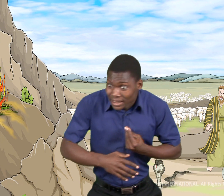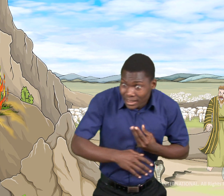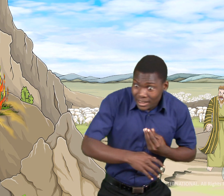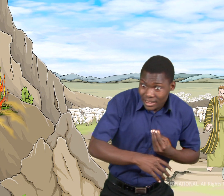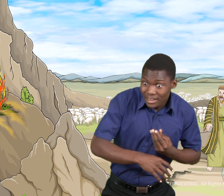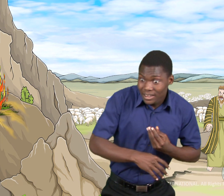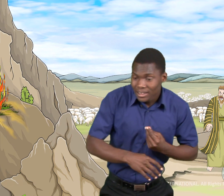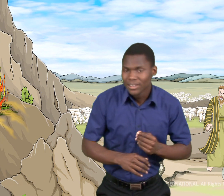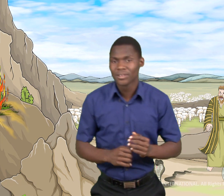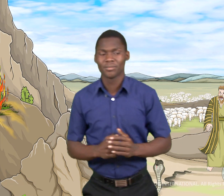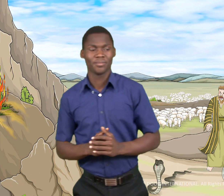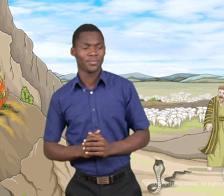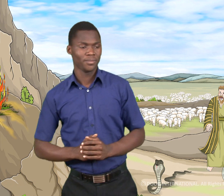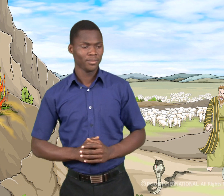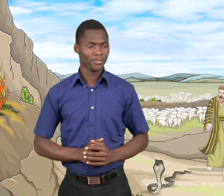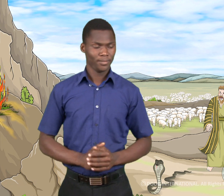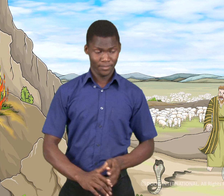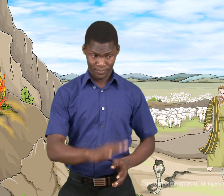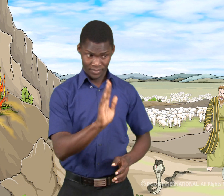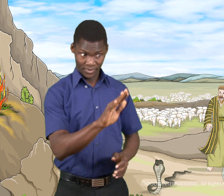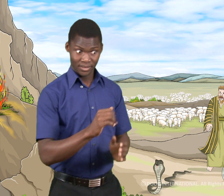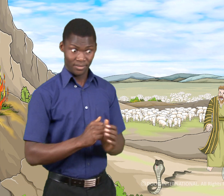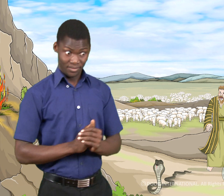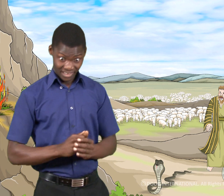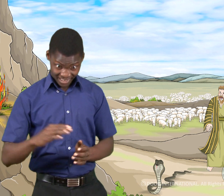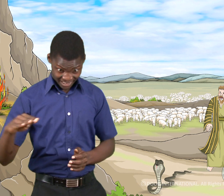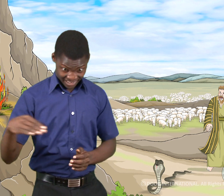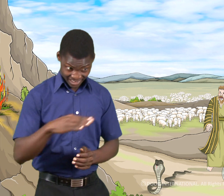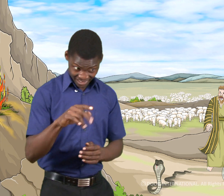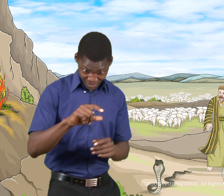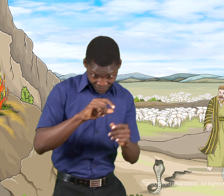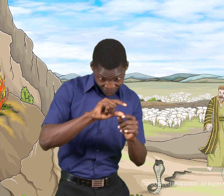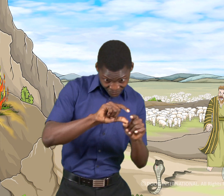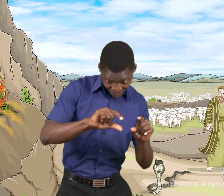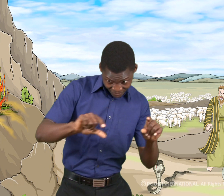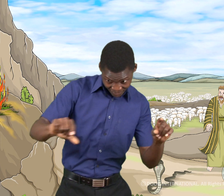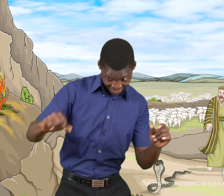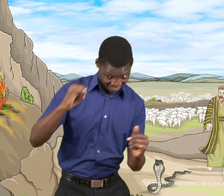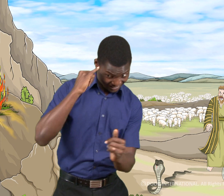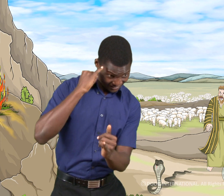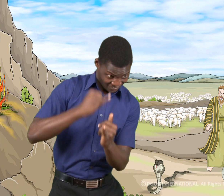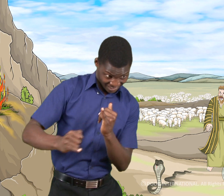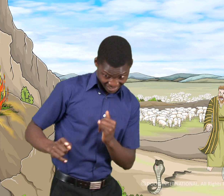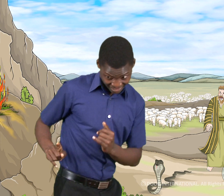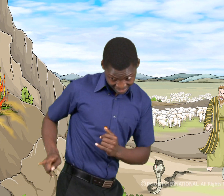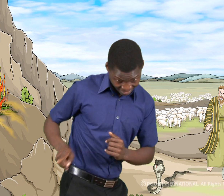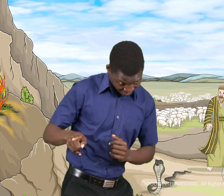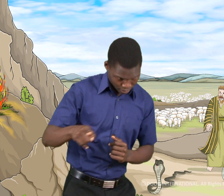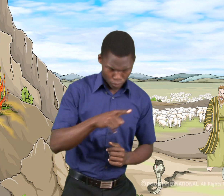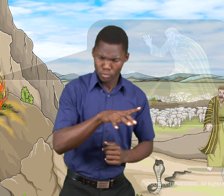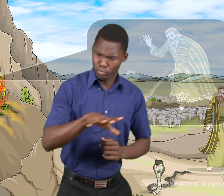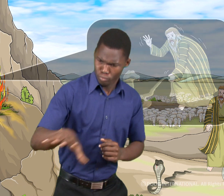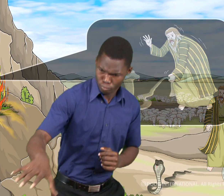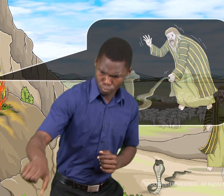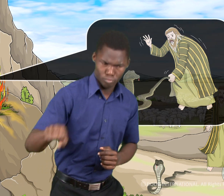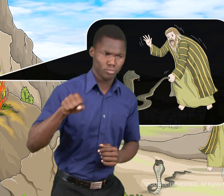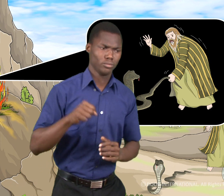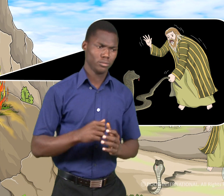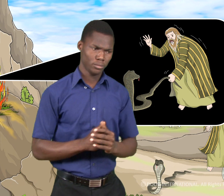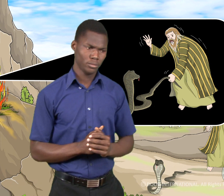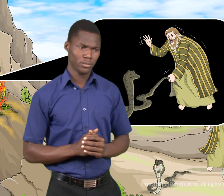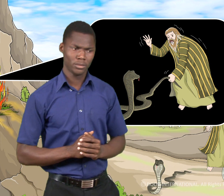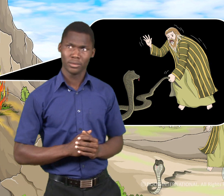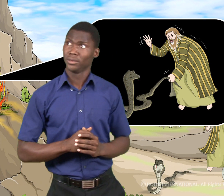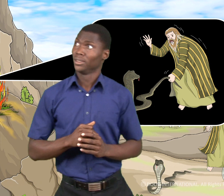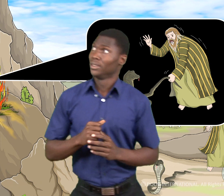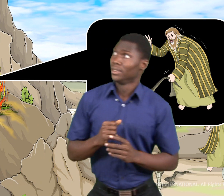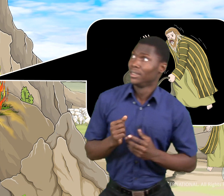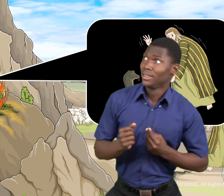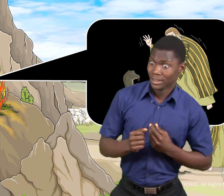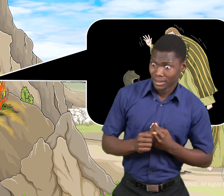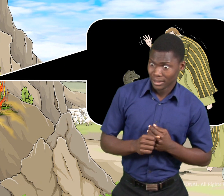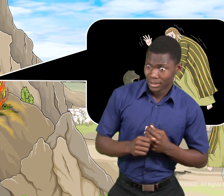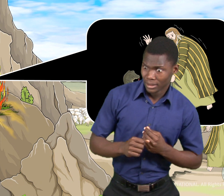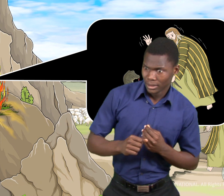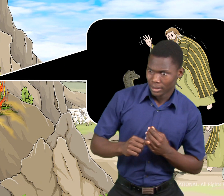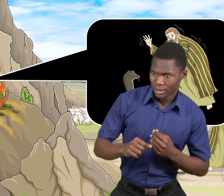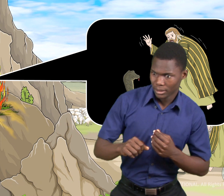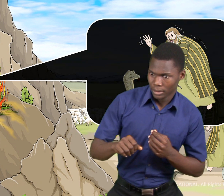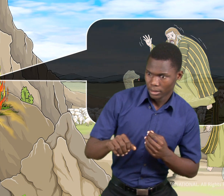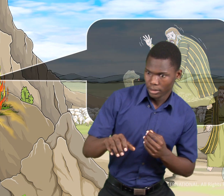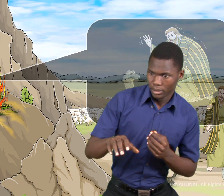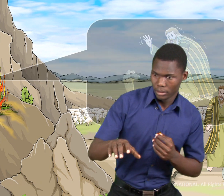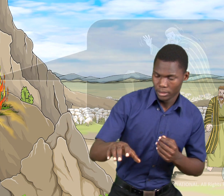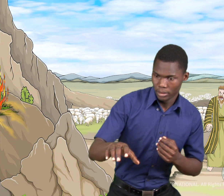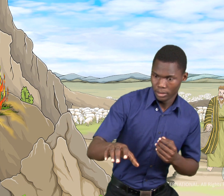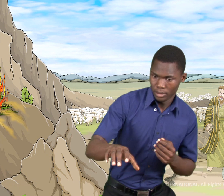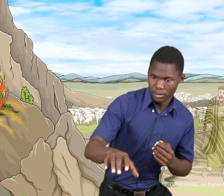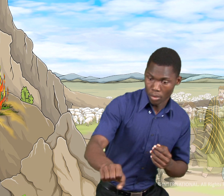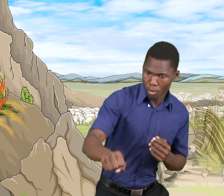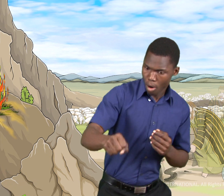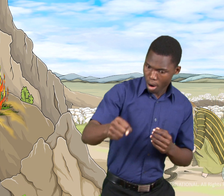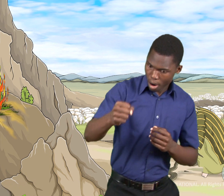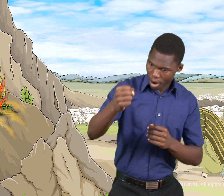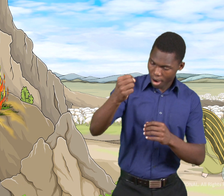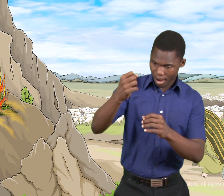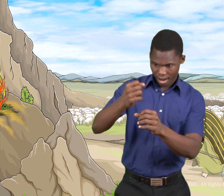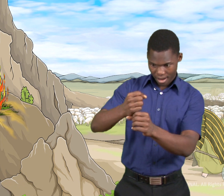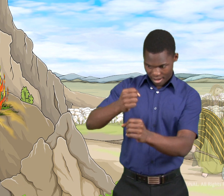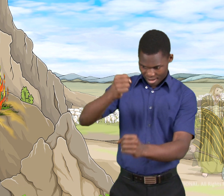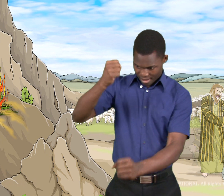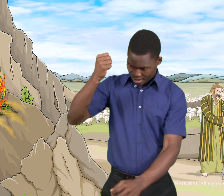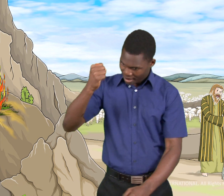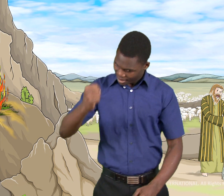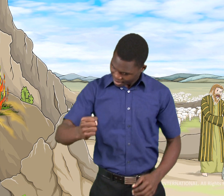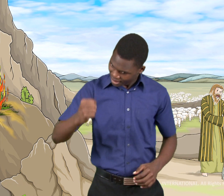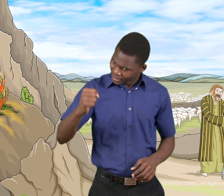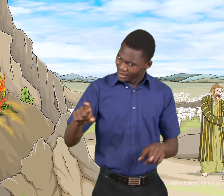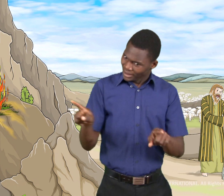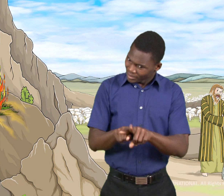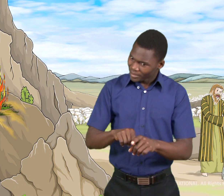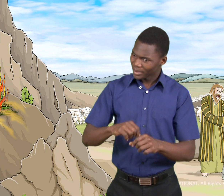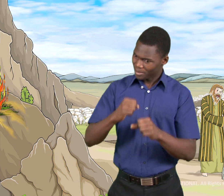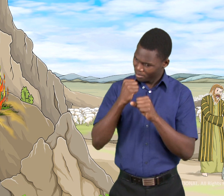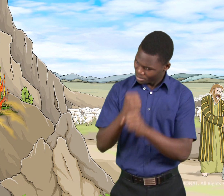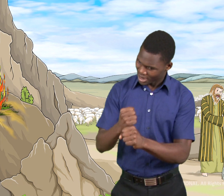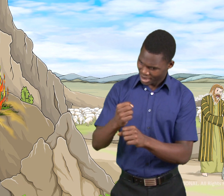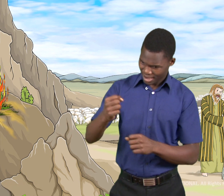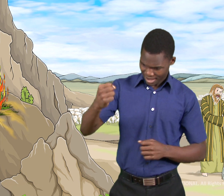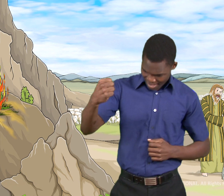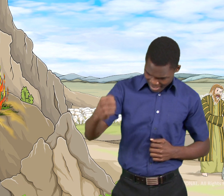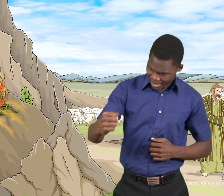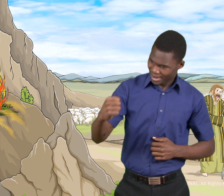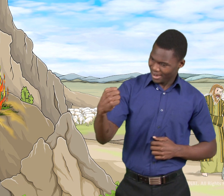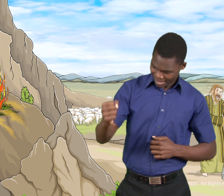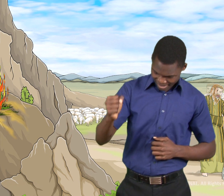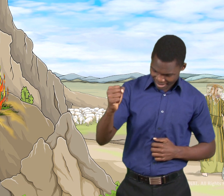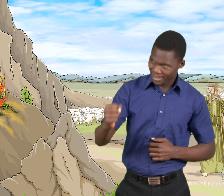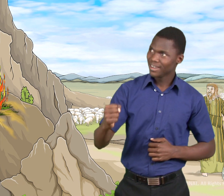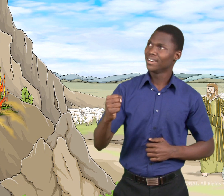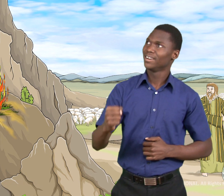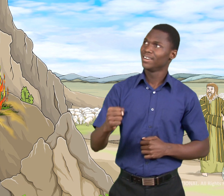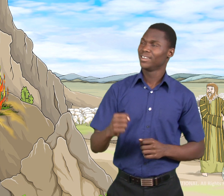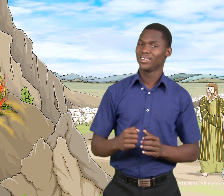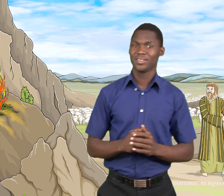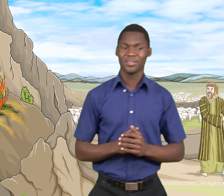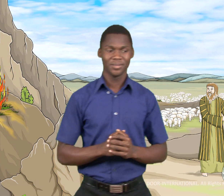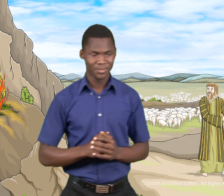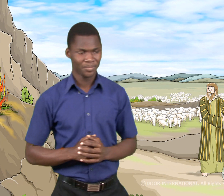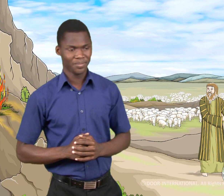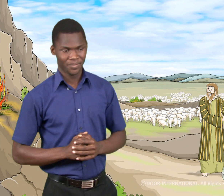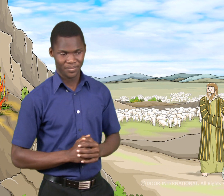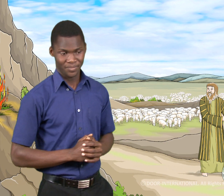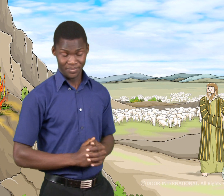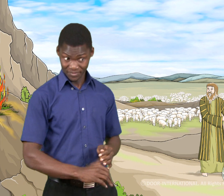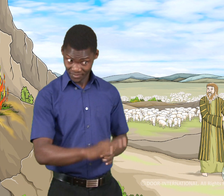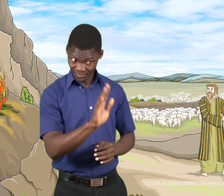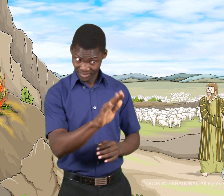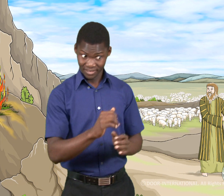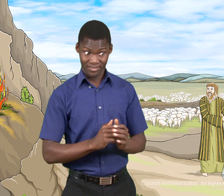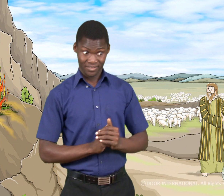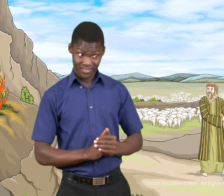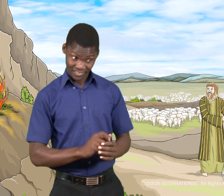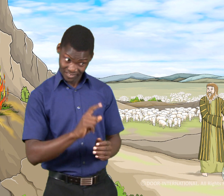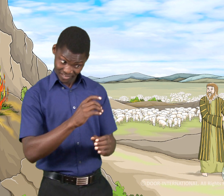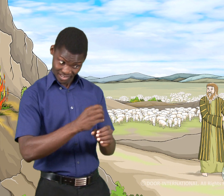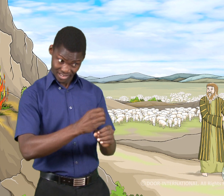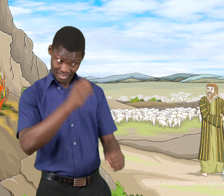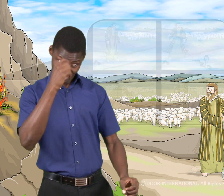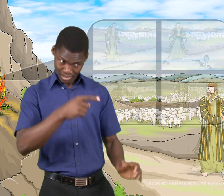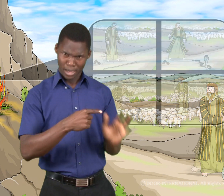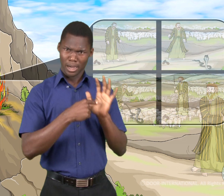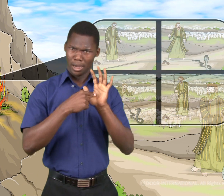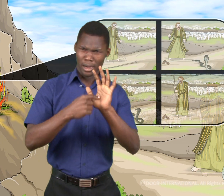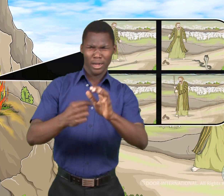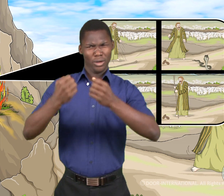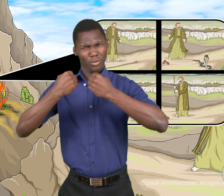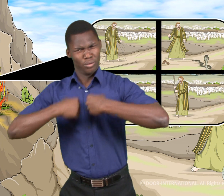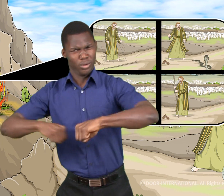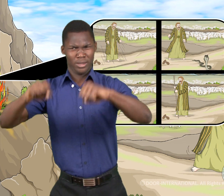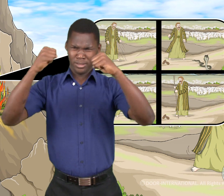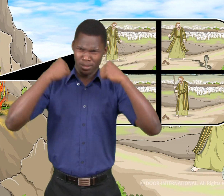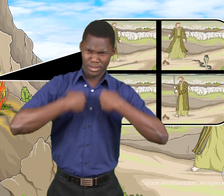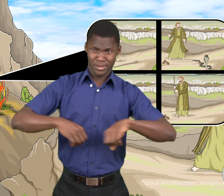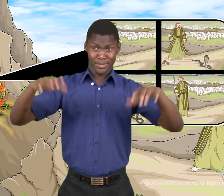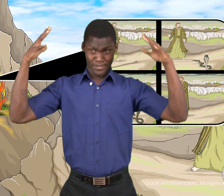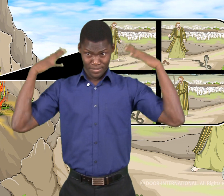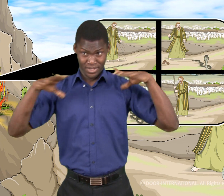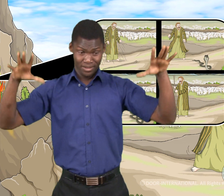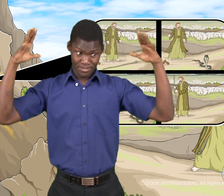So Moses threw it on the ground, and it became a snake, and he ran from it. “Stretch out your hand and grab it by the tail,” the LORD said to Moses, who reached out his hand and caught the snake, and it turned back into a staff in his hand.